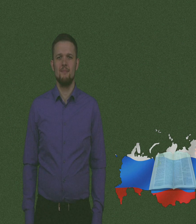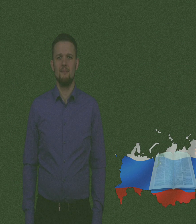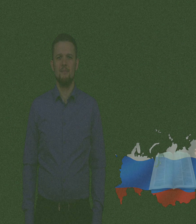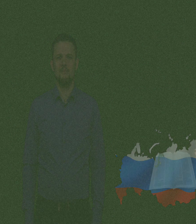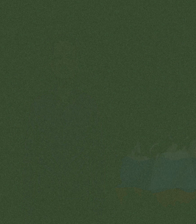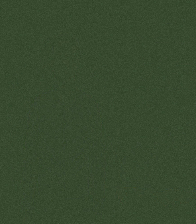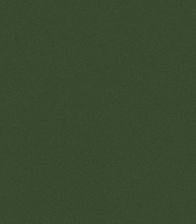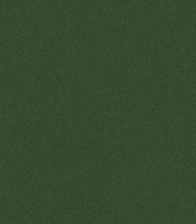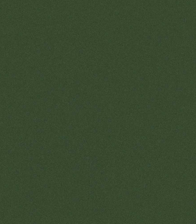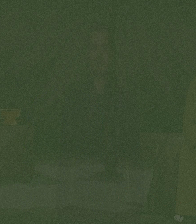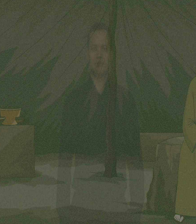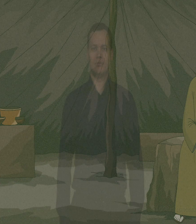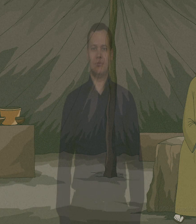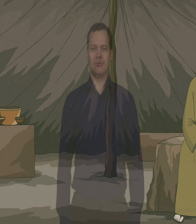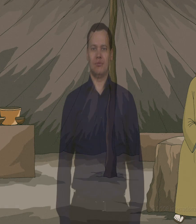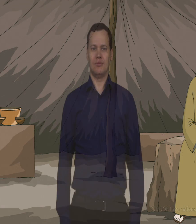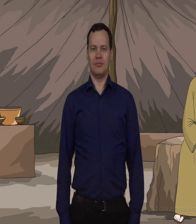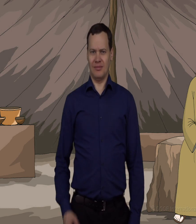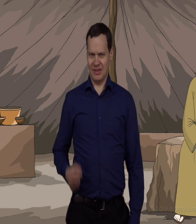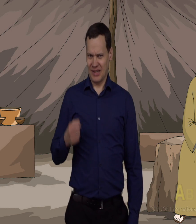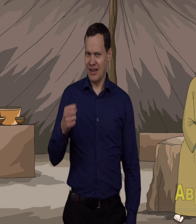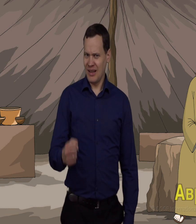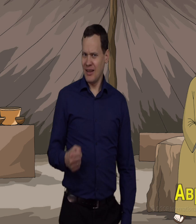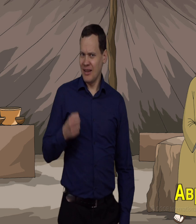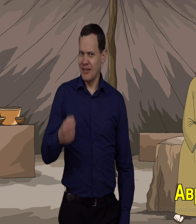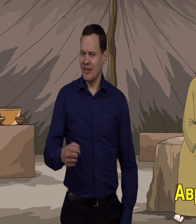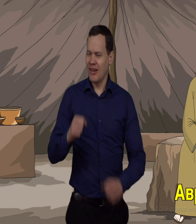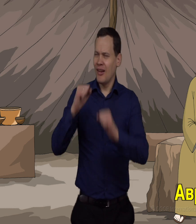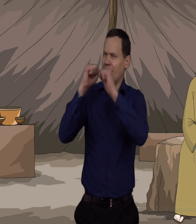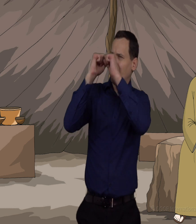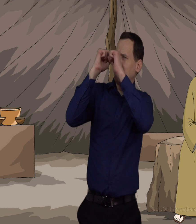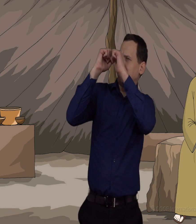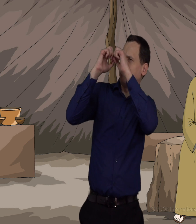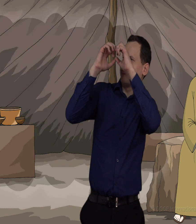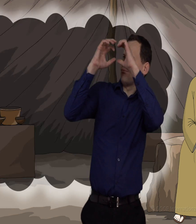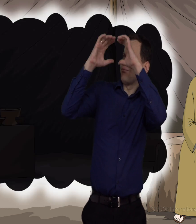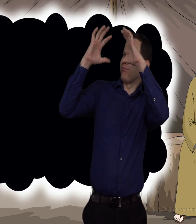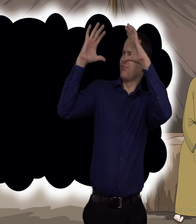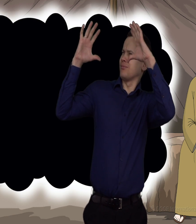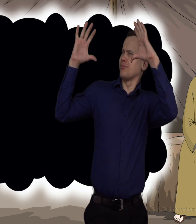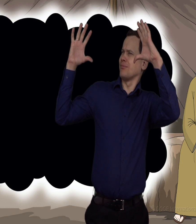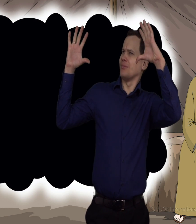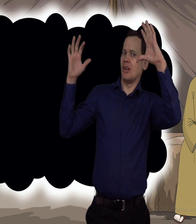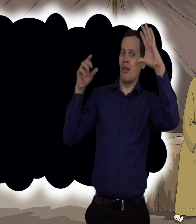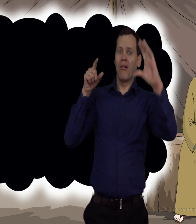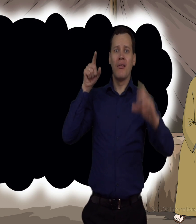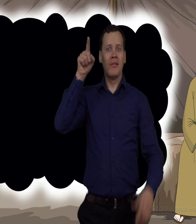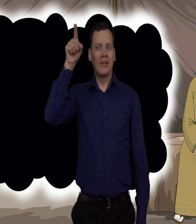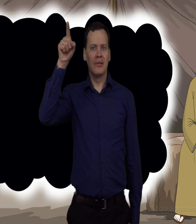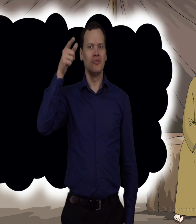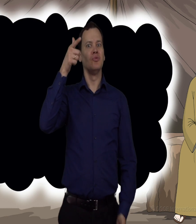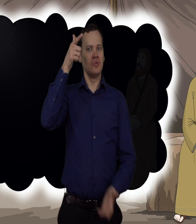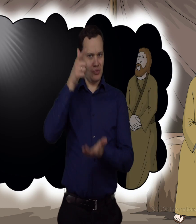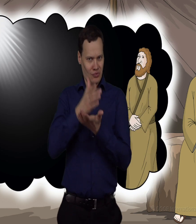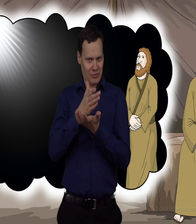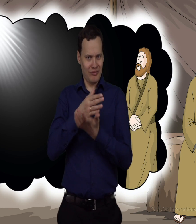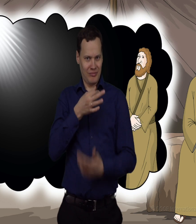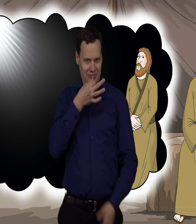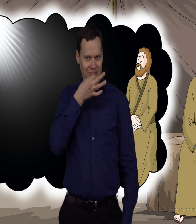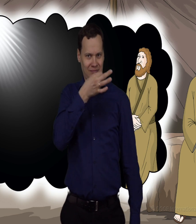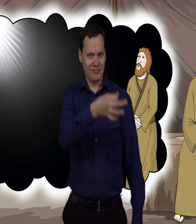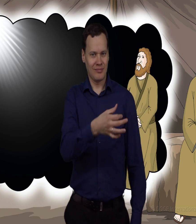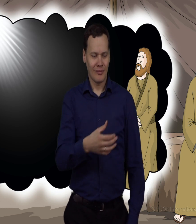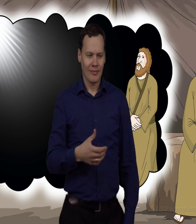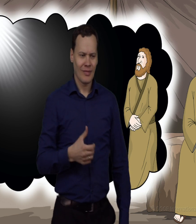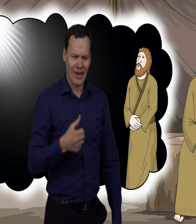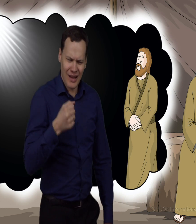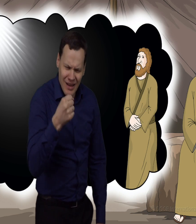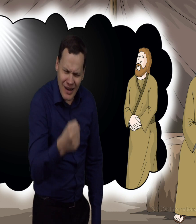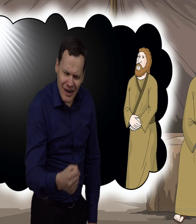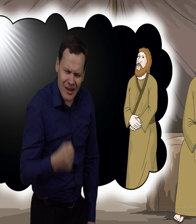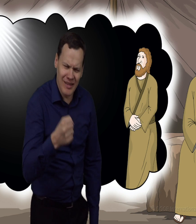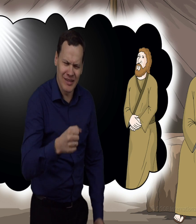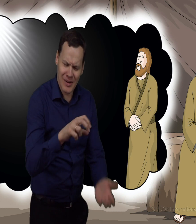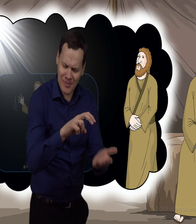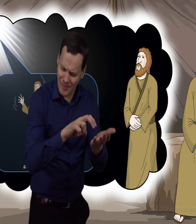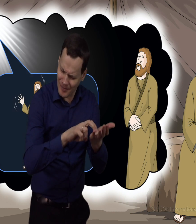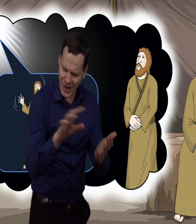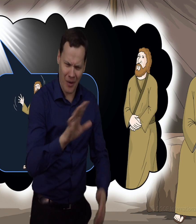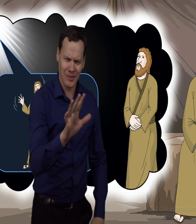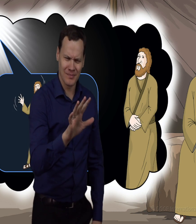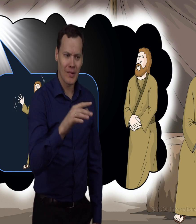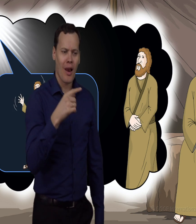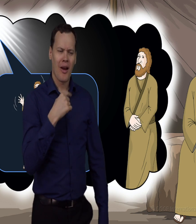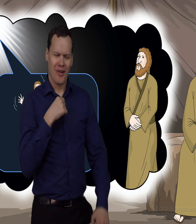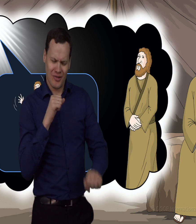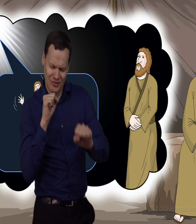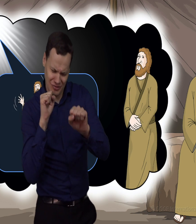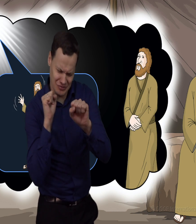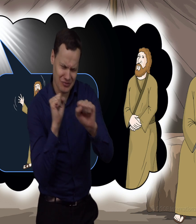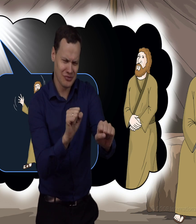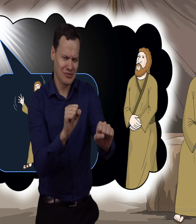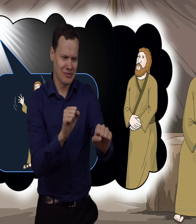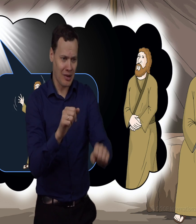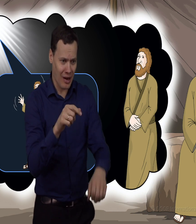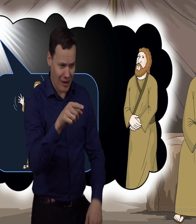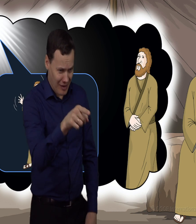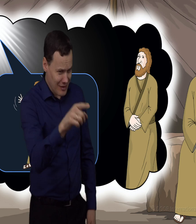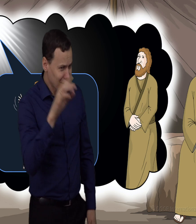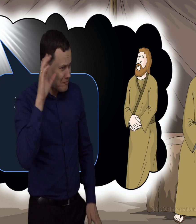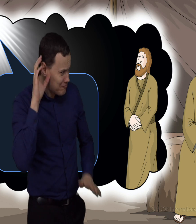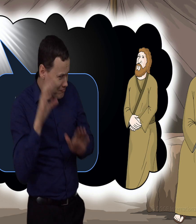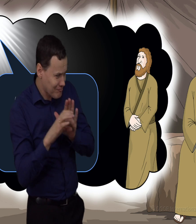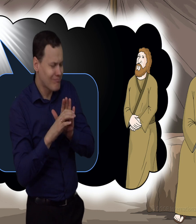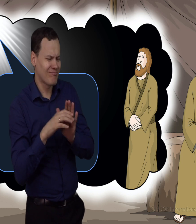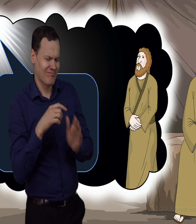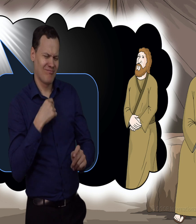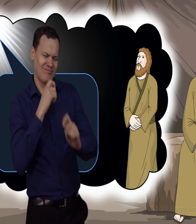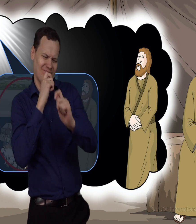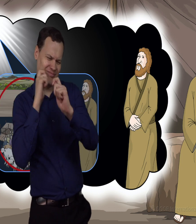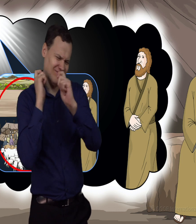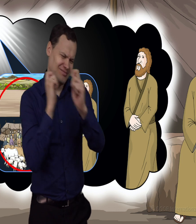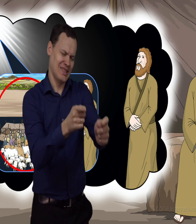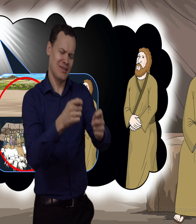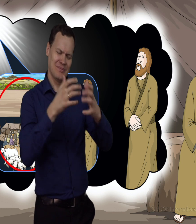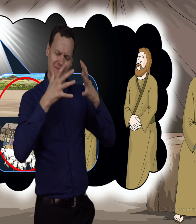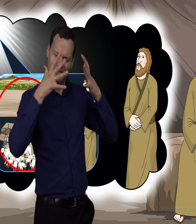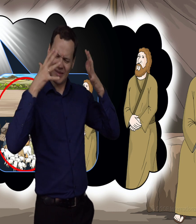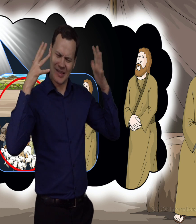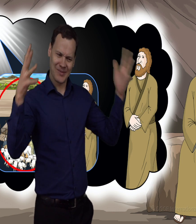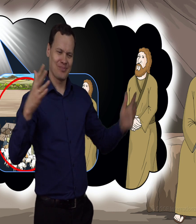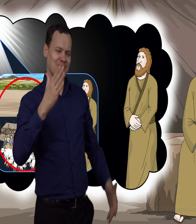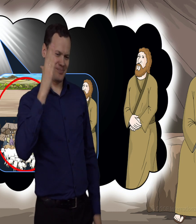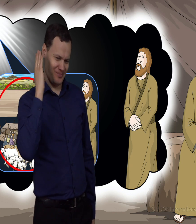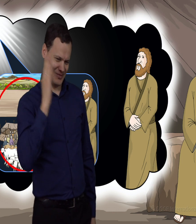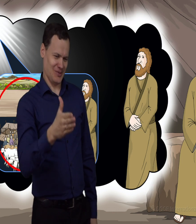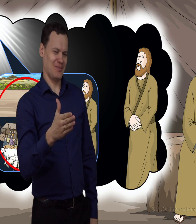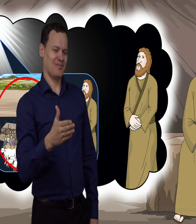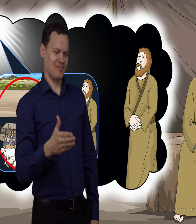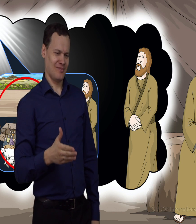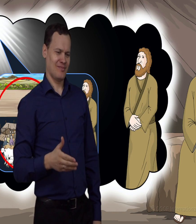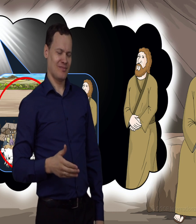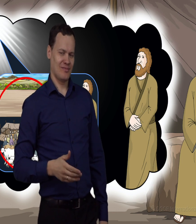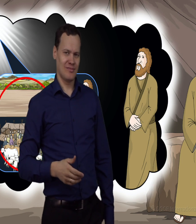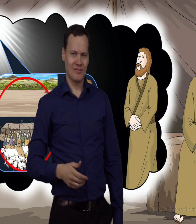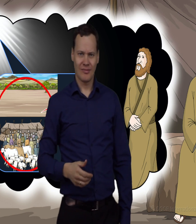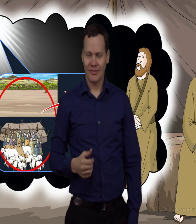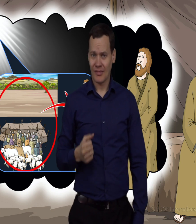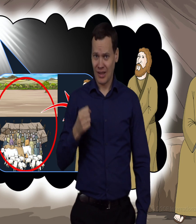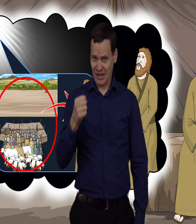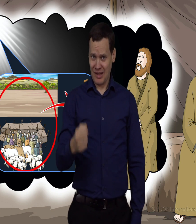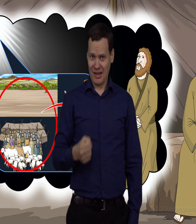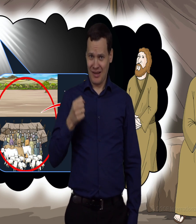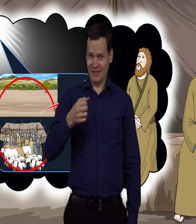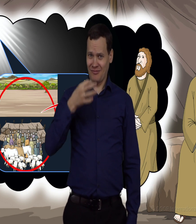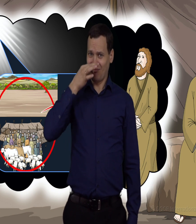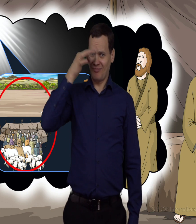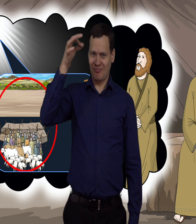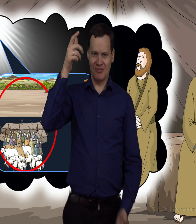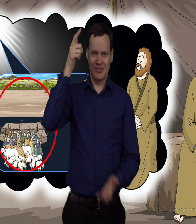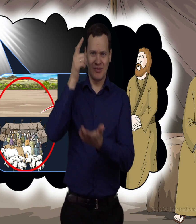After these events, the word of the LORD came to Abram in a vision: “Do not be afraid, Abram.